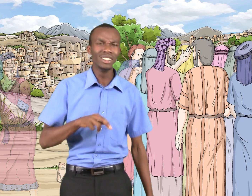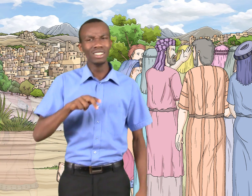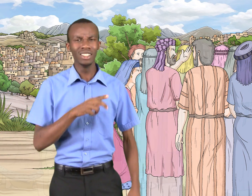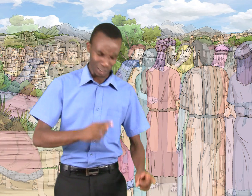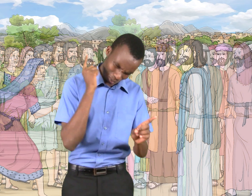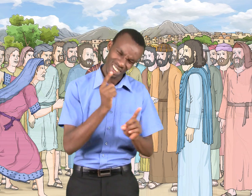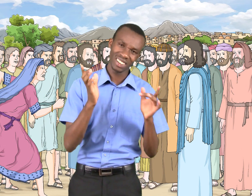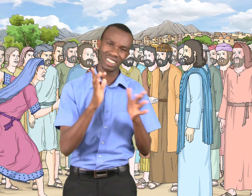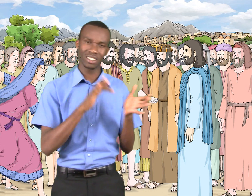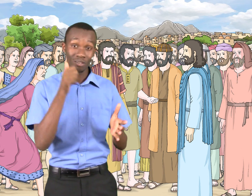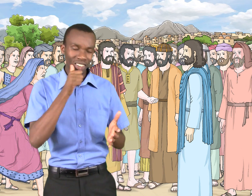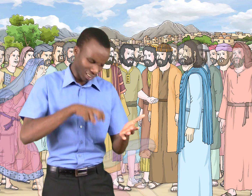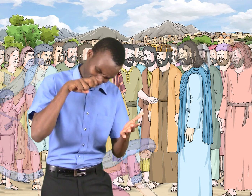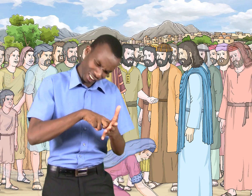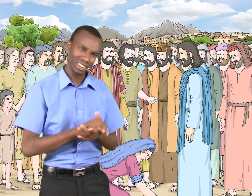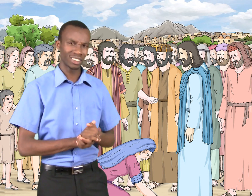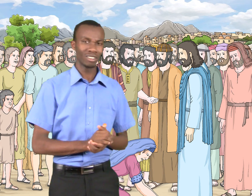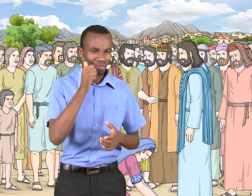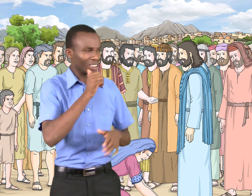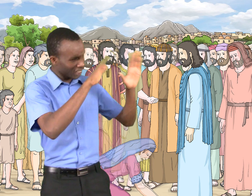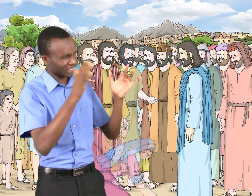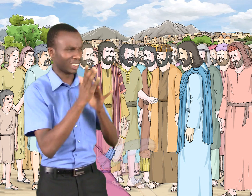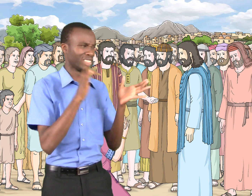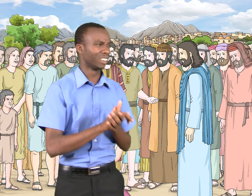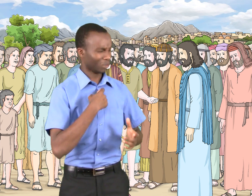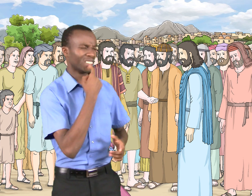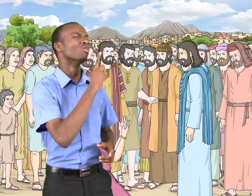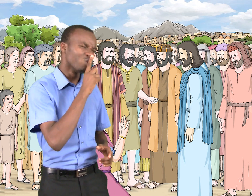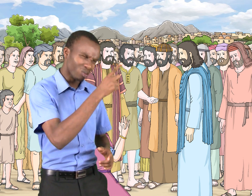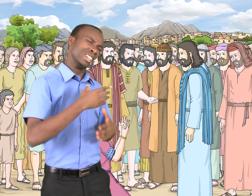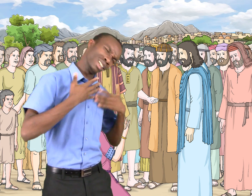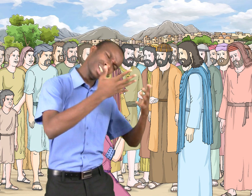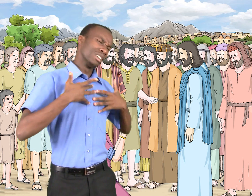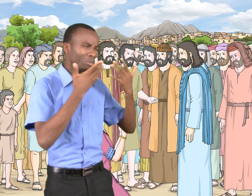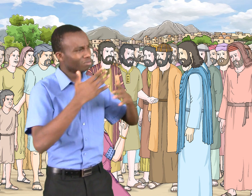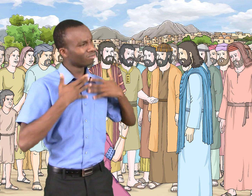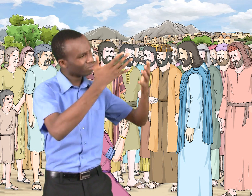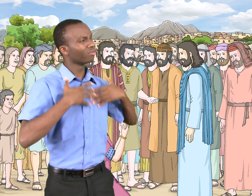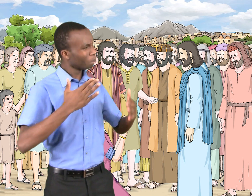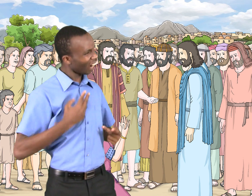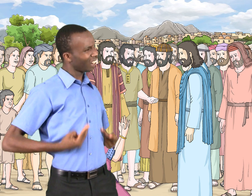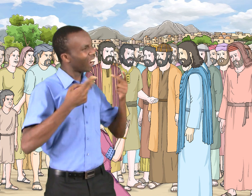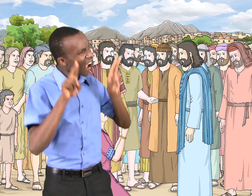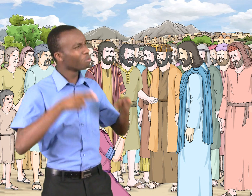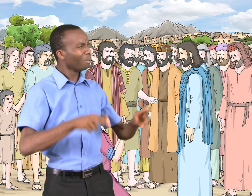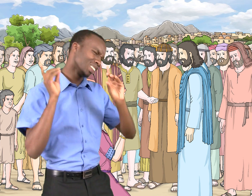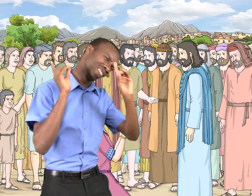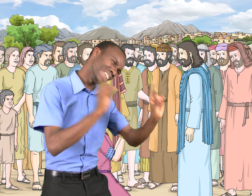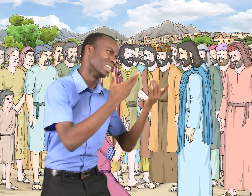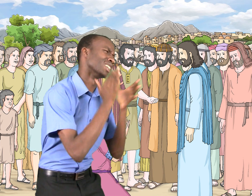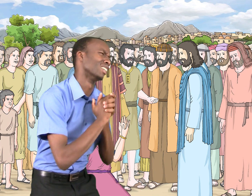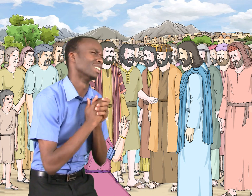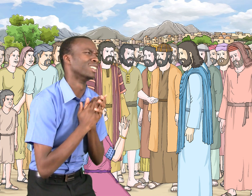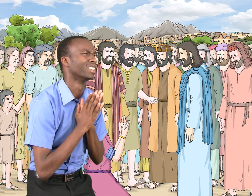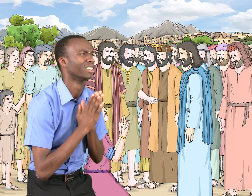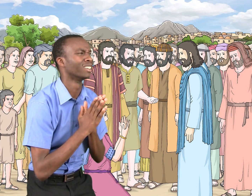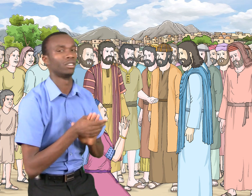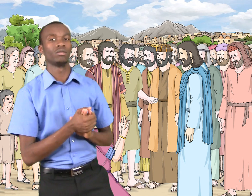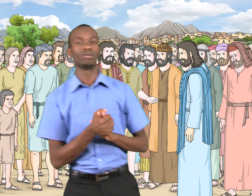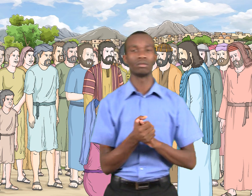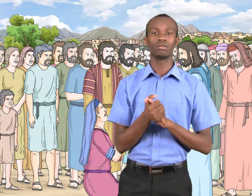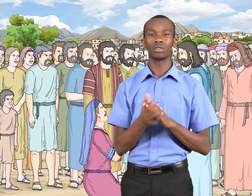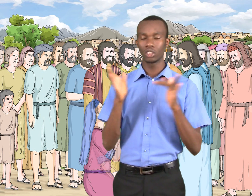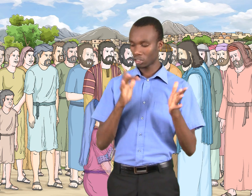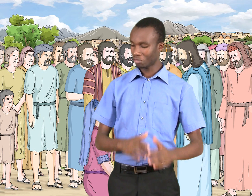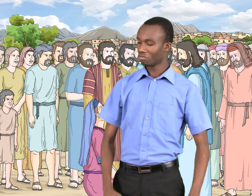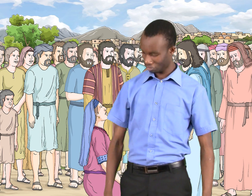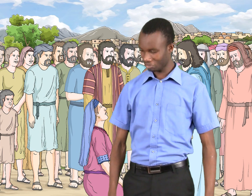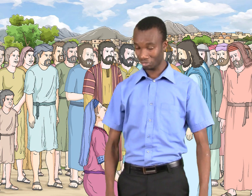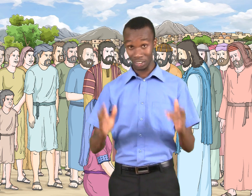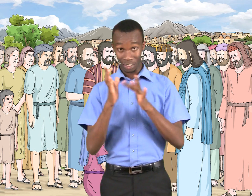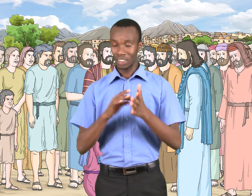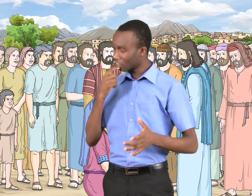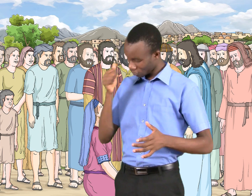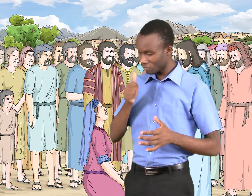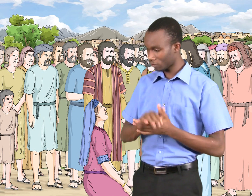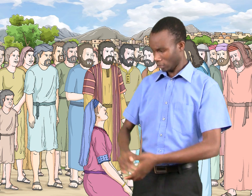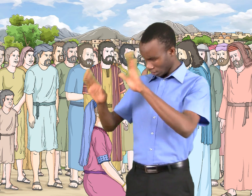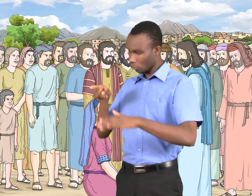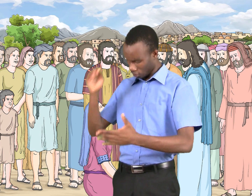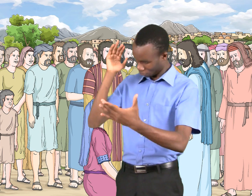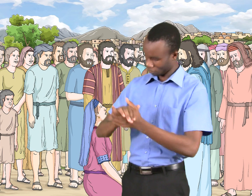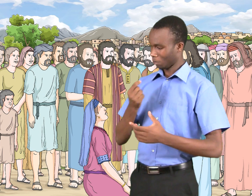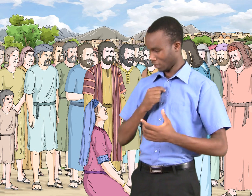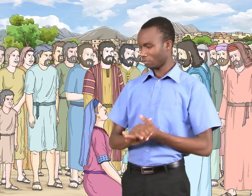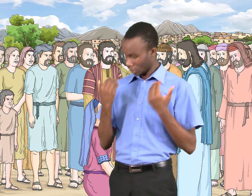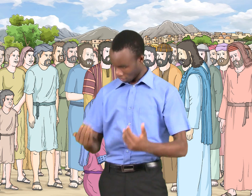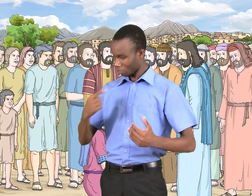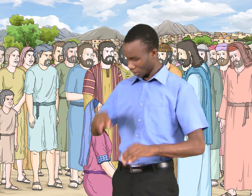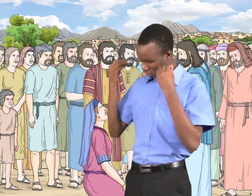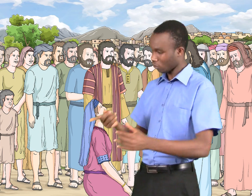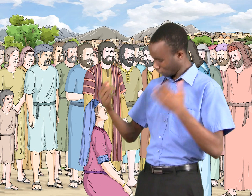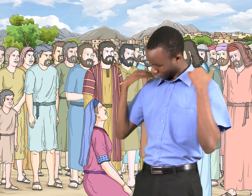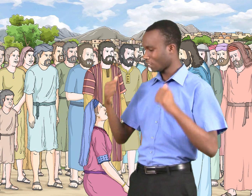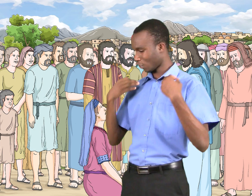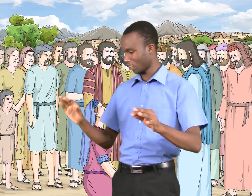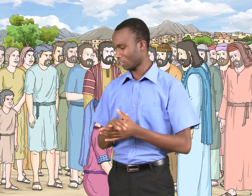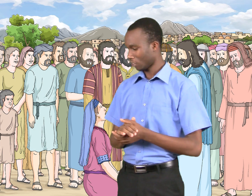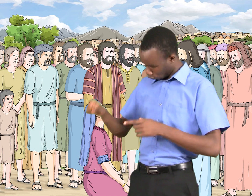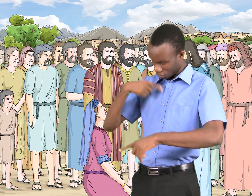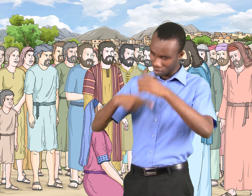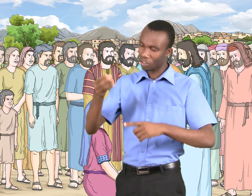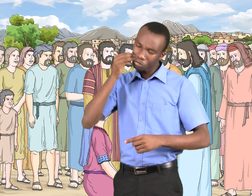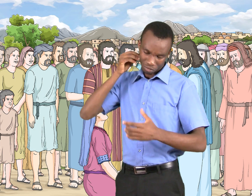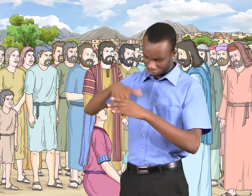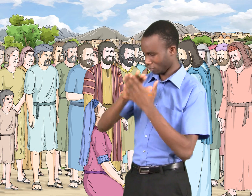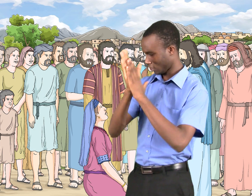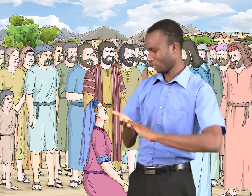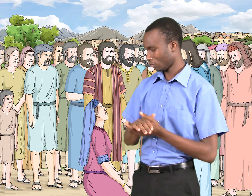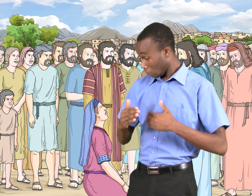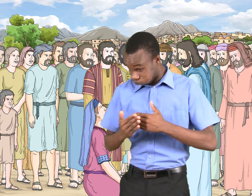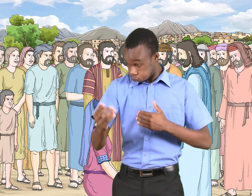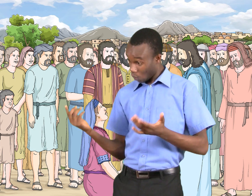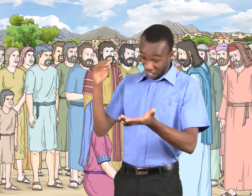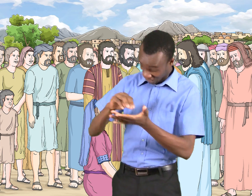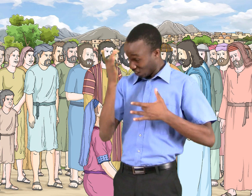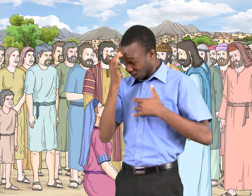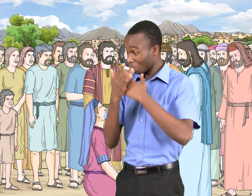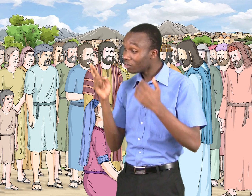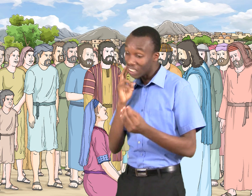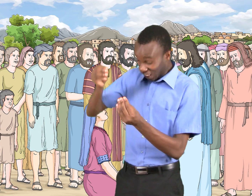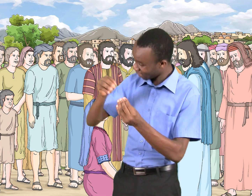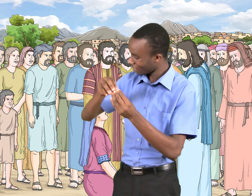Then the woman, knowing what had happened to her, came and fell down before Him trembling in fear, and she told Him the whole truth.